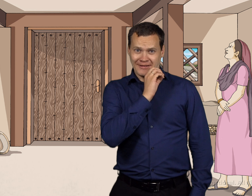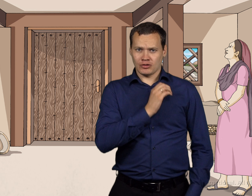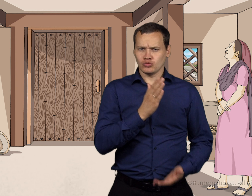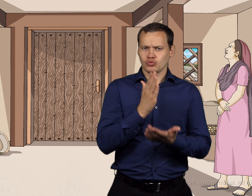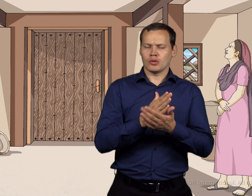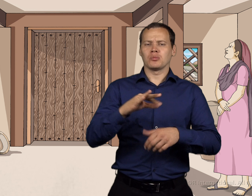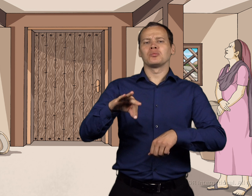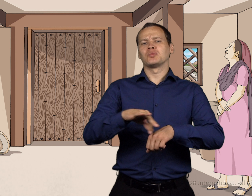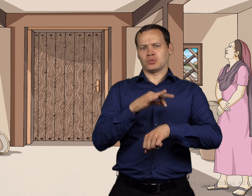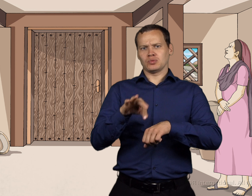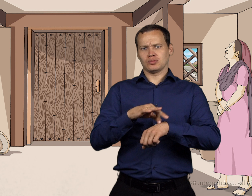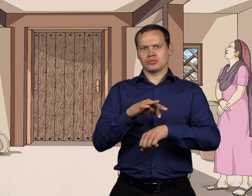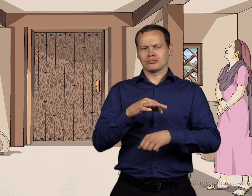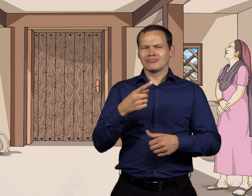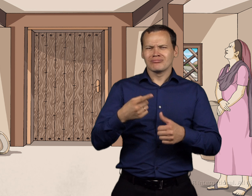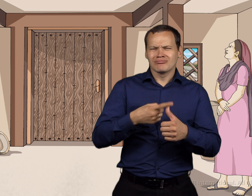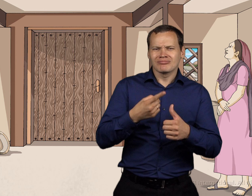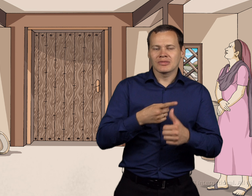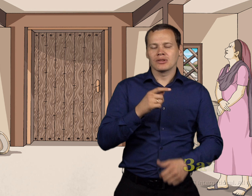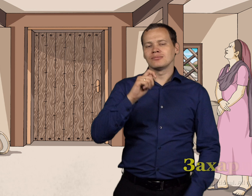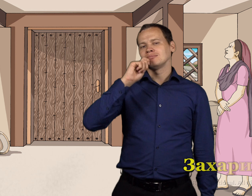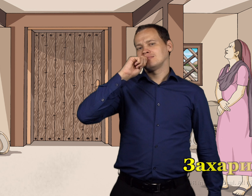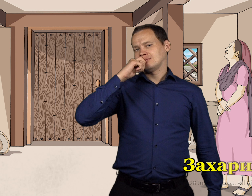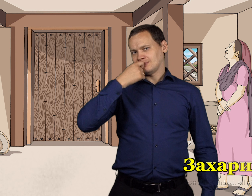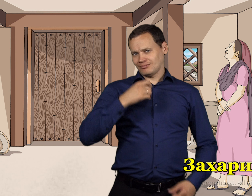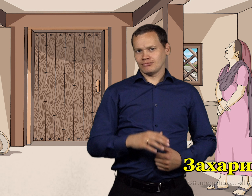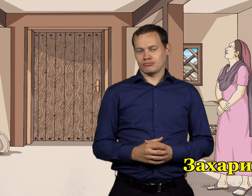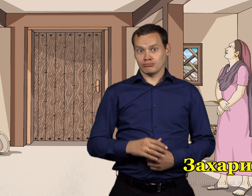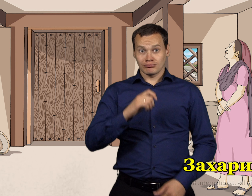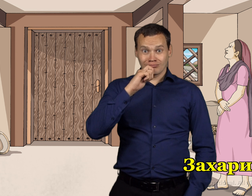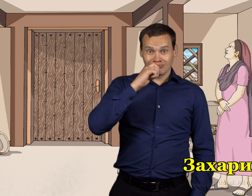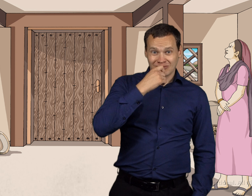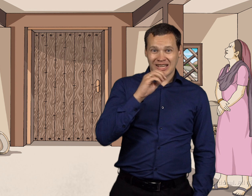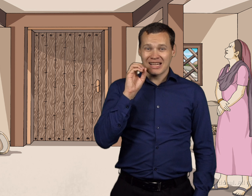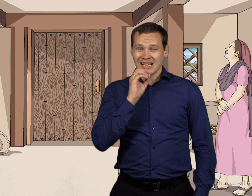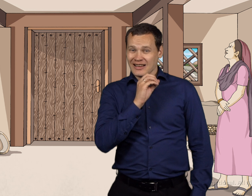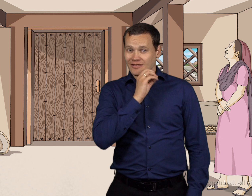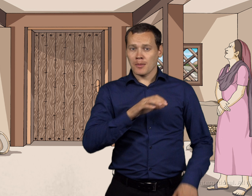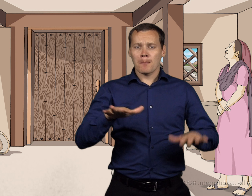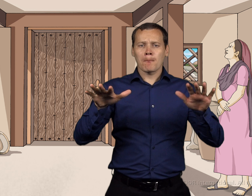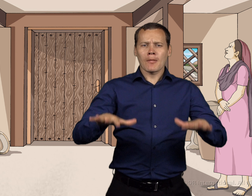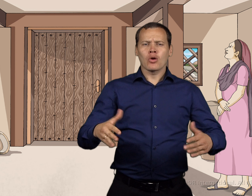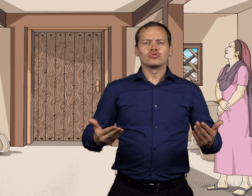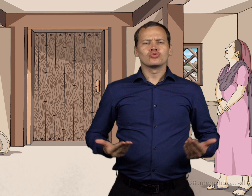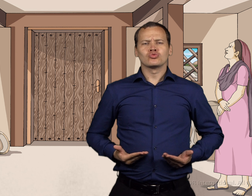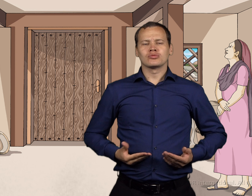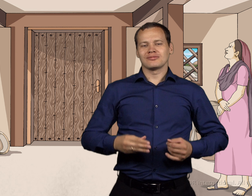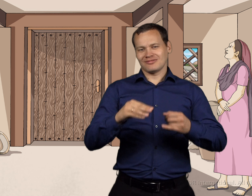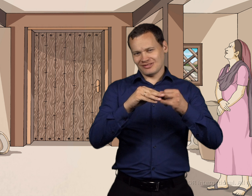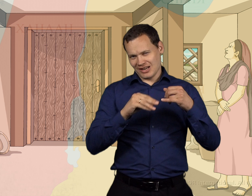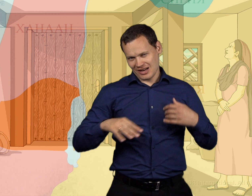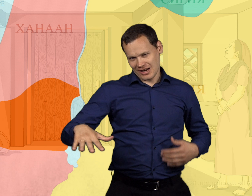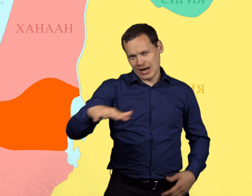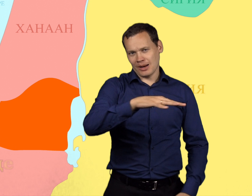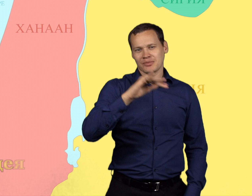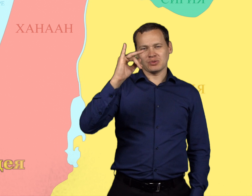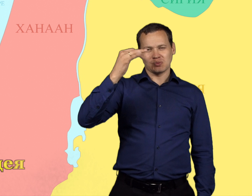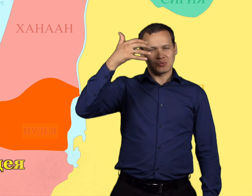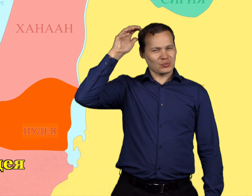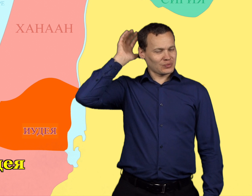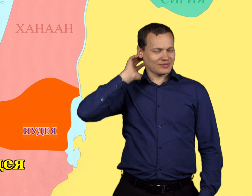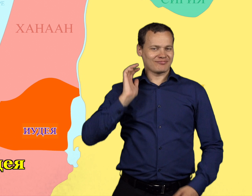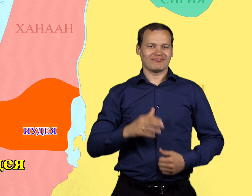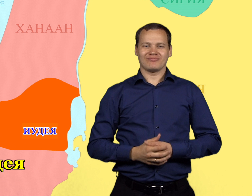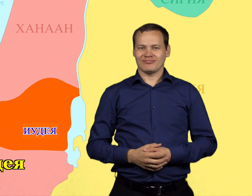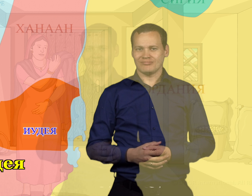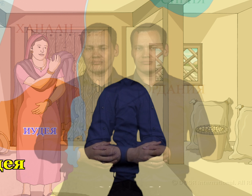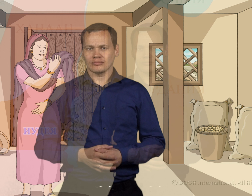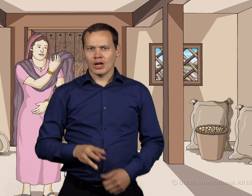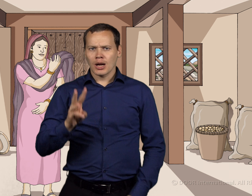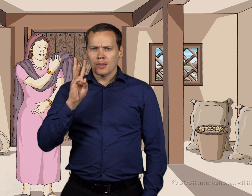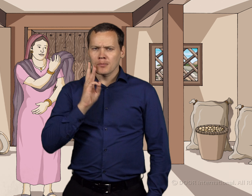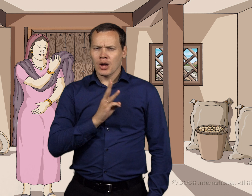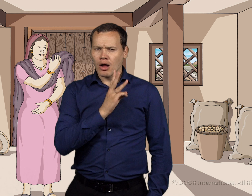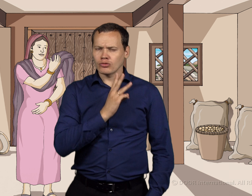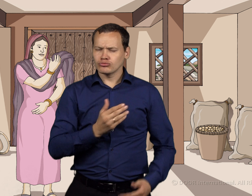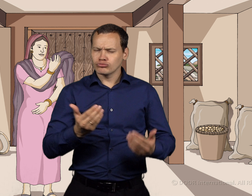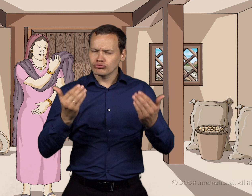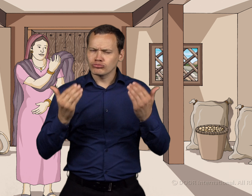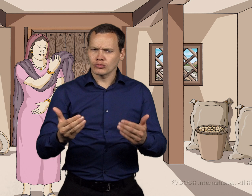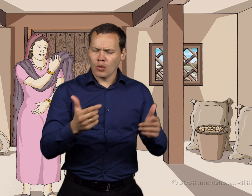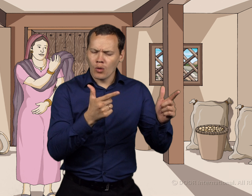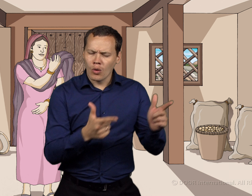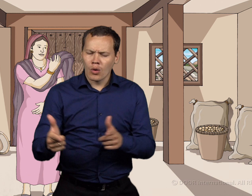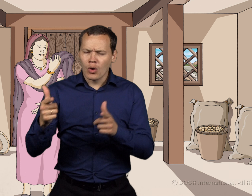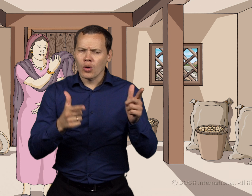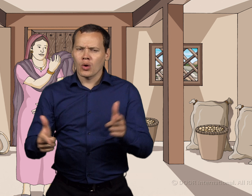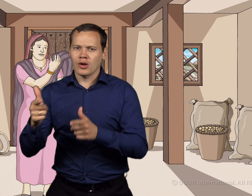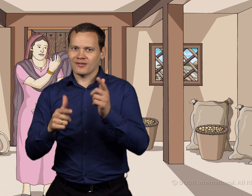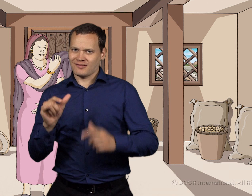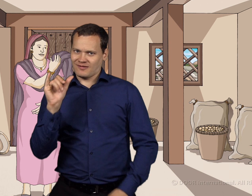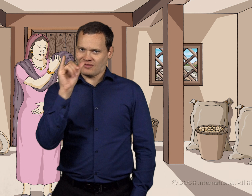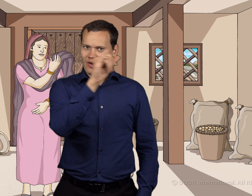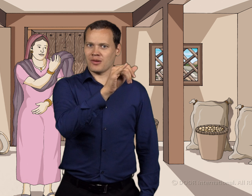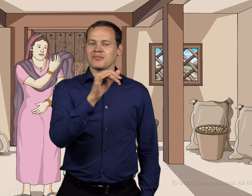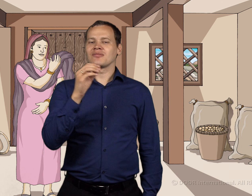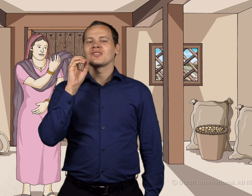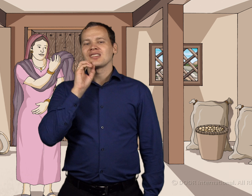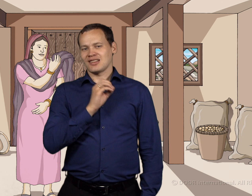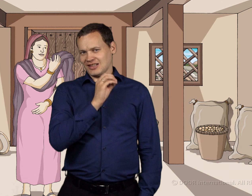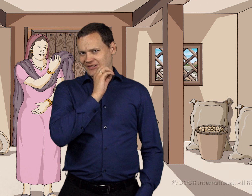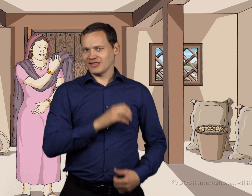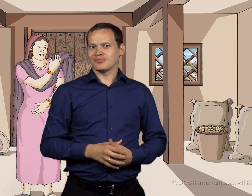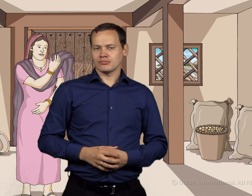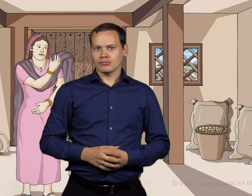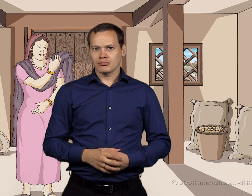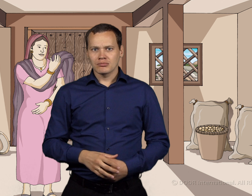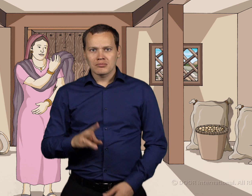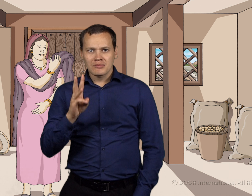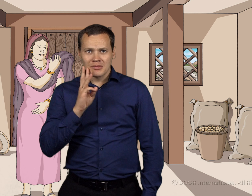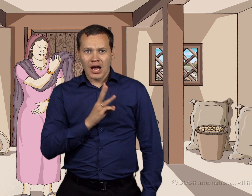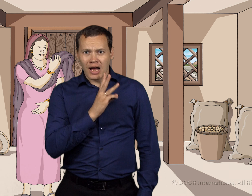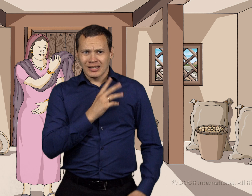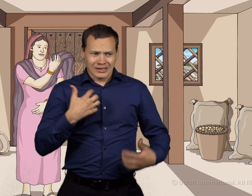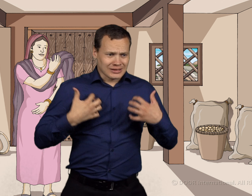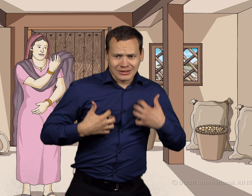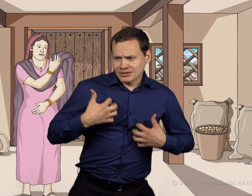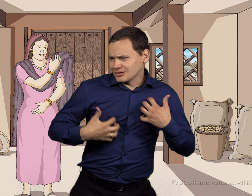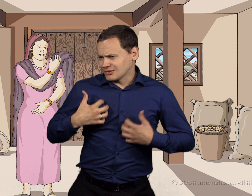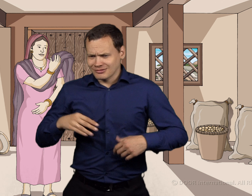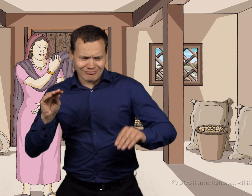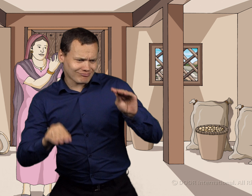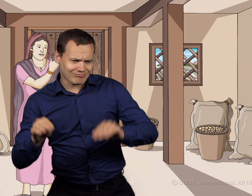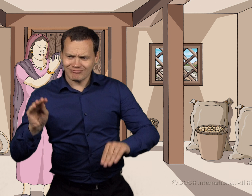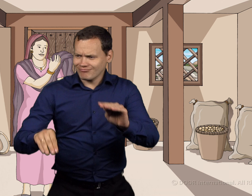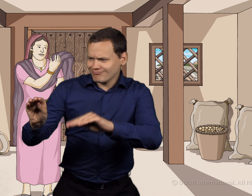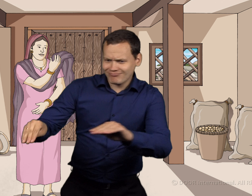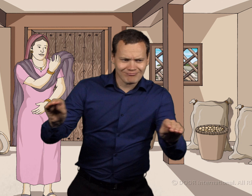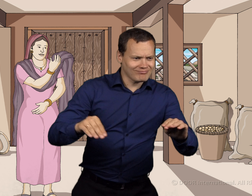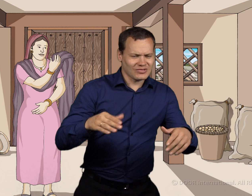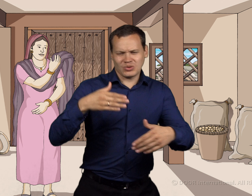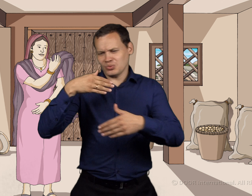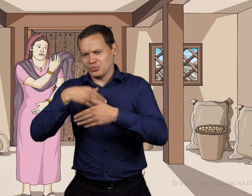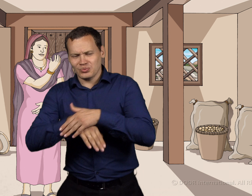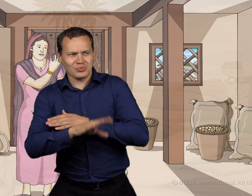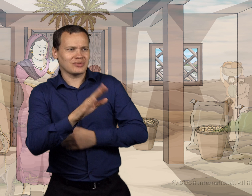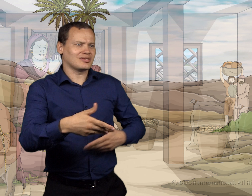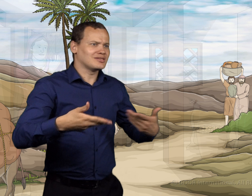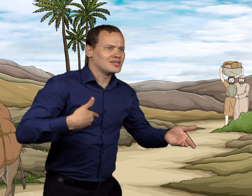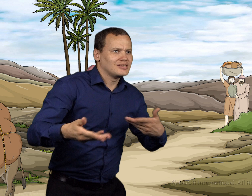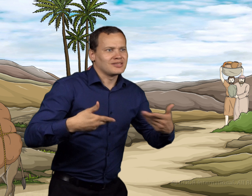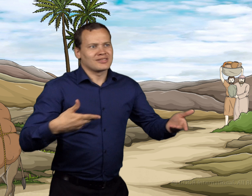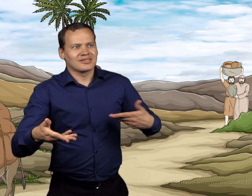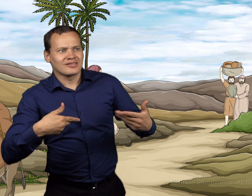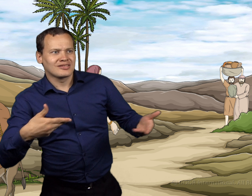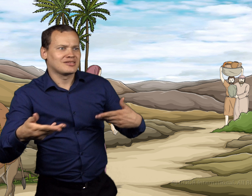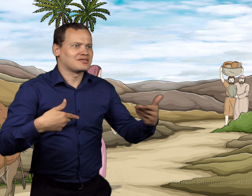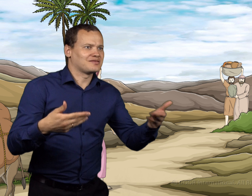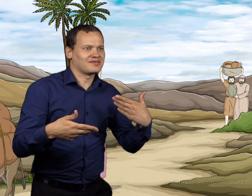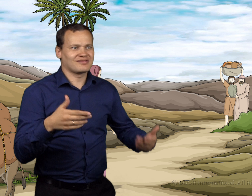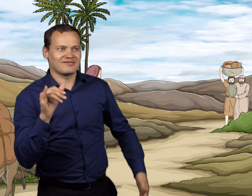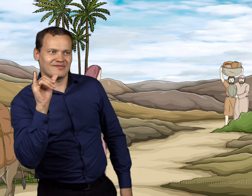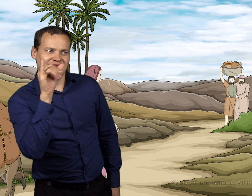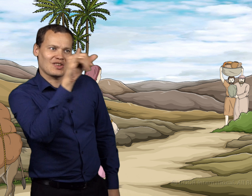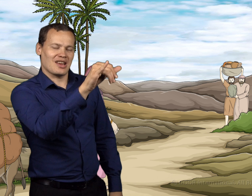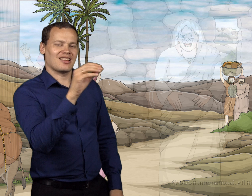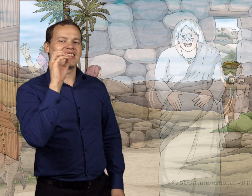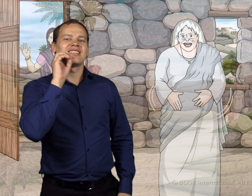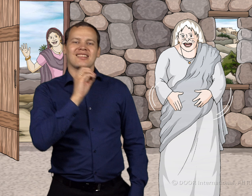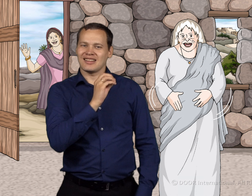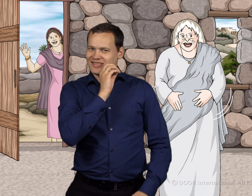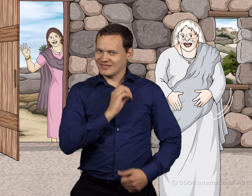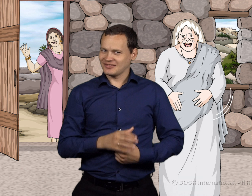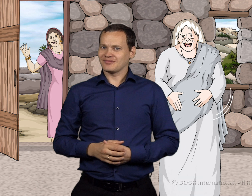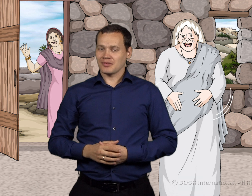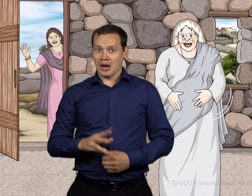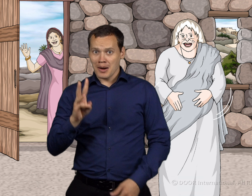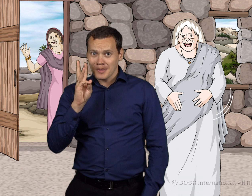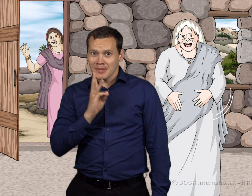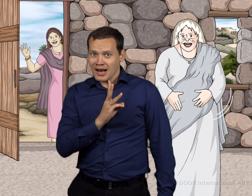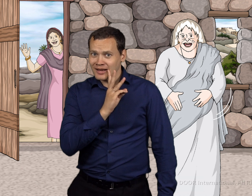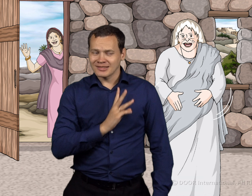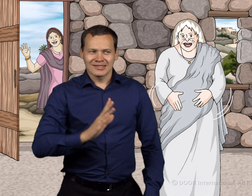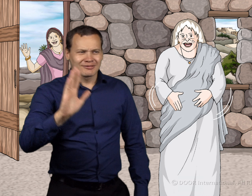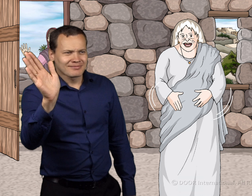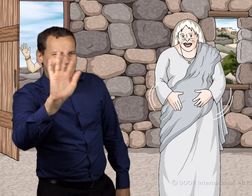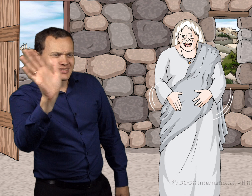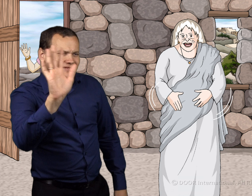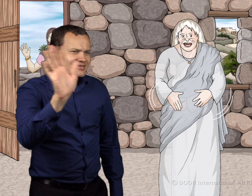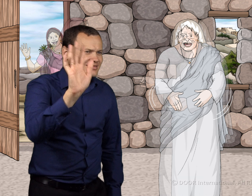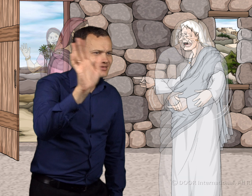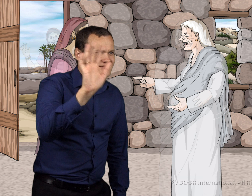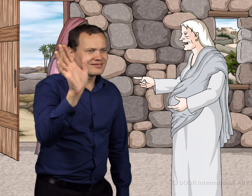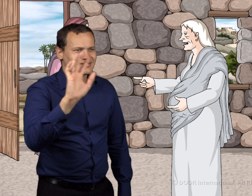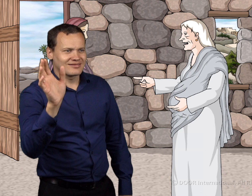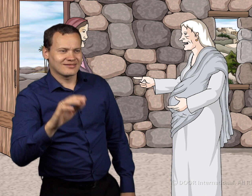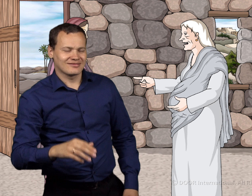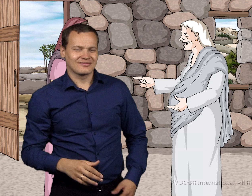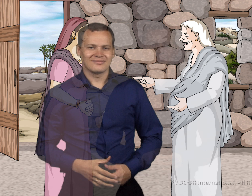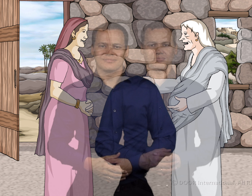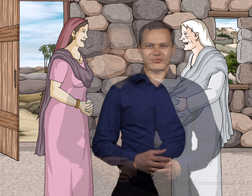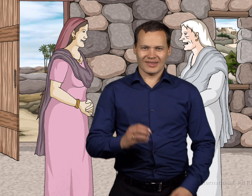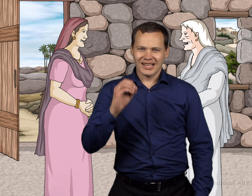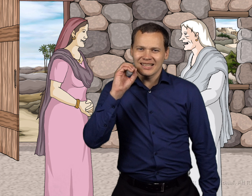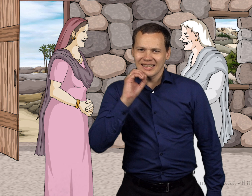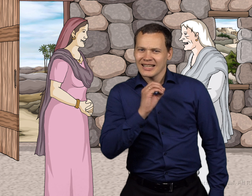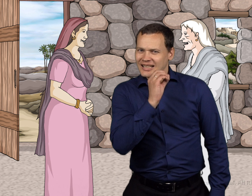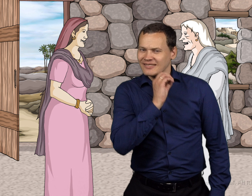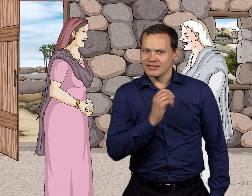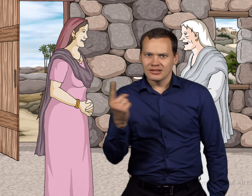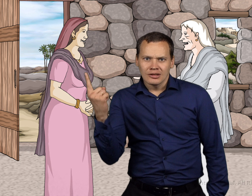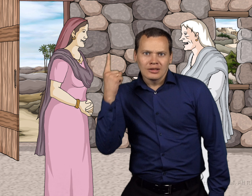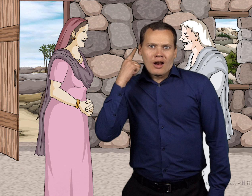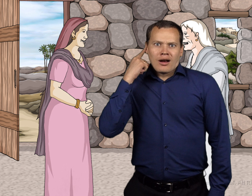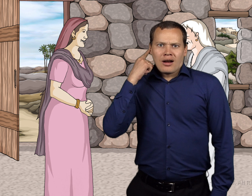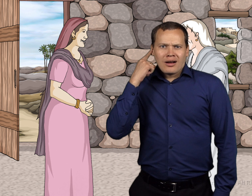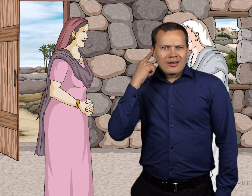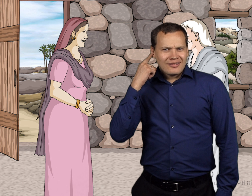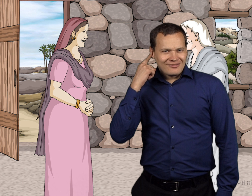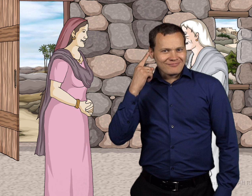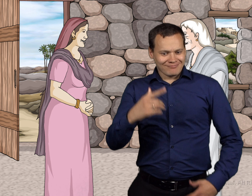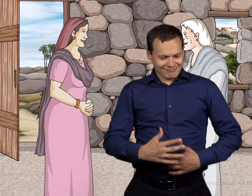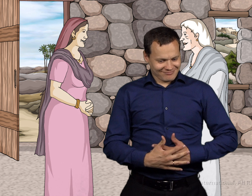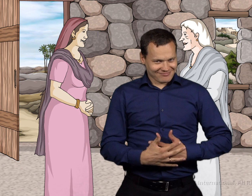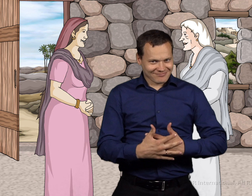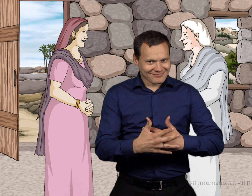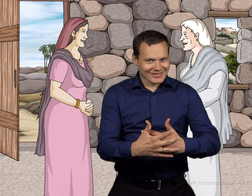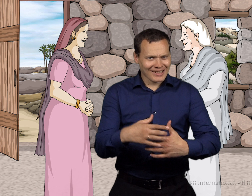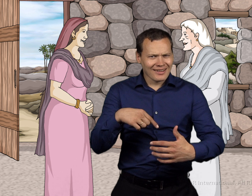When Elizabeth heard Mary’s greeting, the baby leaped in her womb, and Elizabeth was filled with the Holy Spirit. In a loud voice she exclaimed, “Blessed are you among women, and blessed is the fruit of your womb!